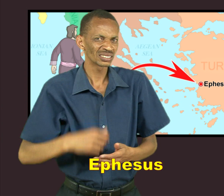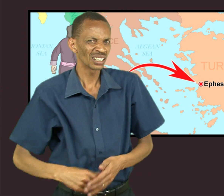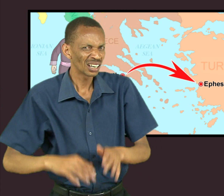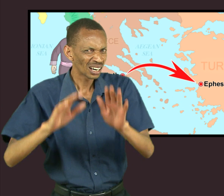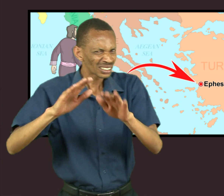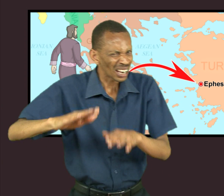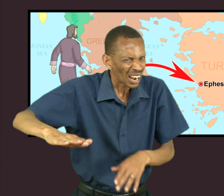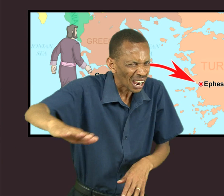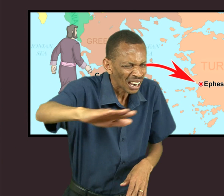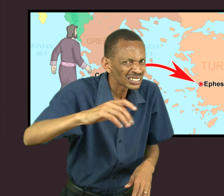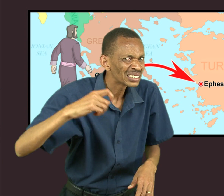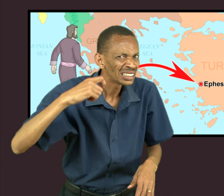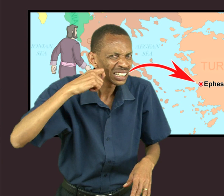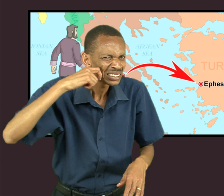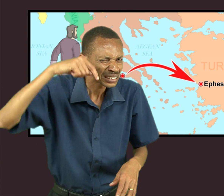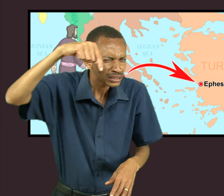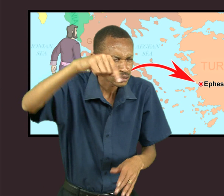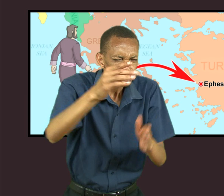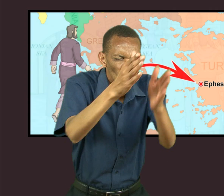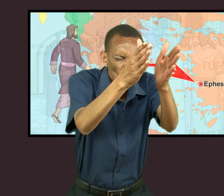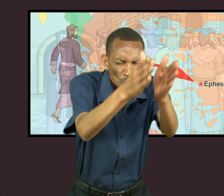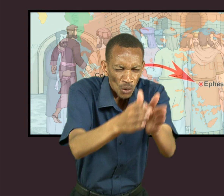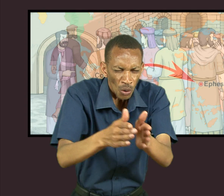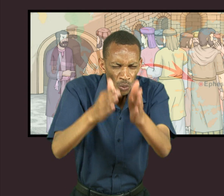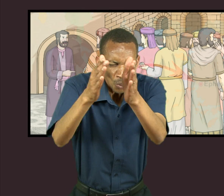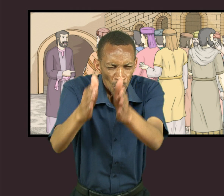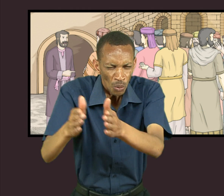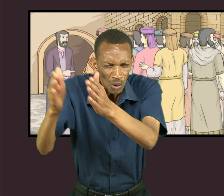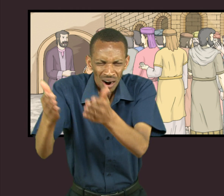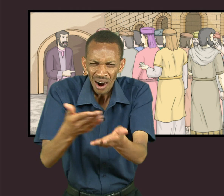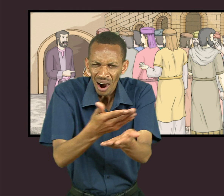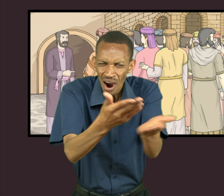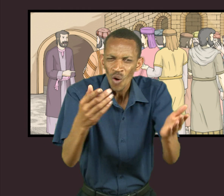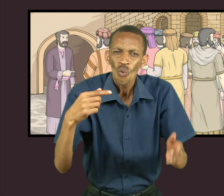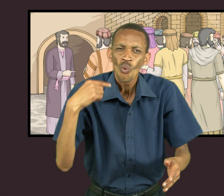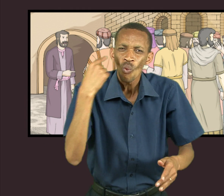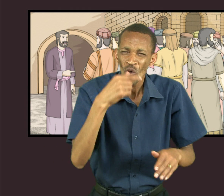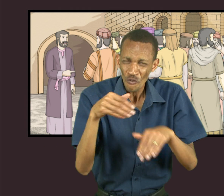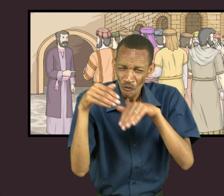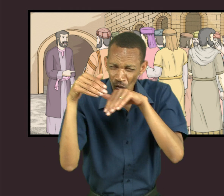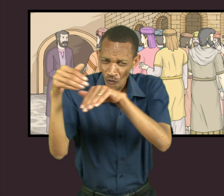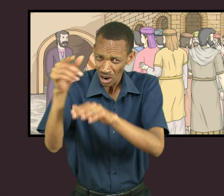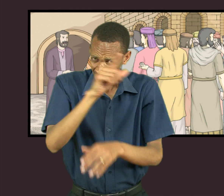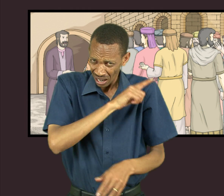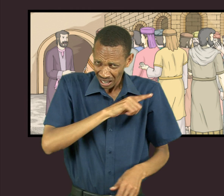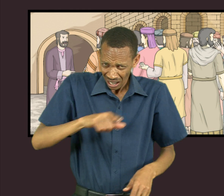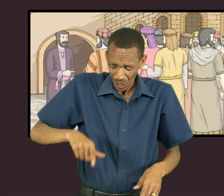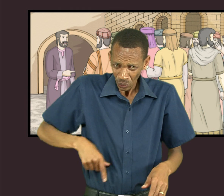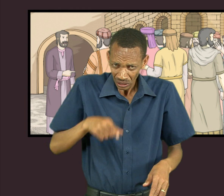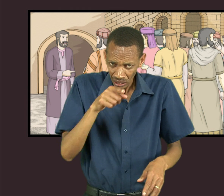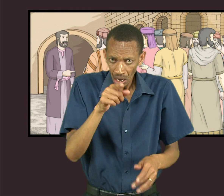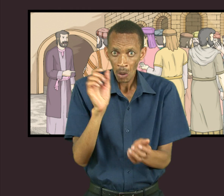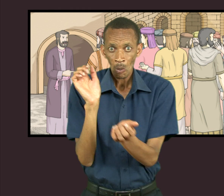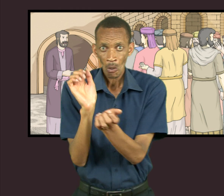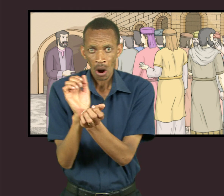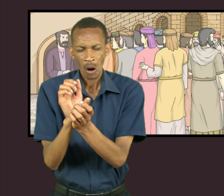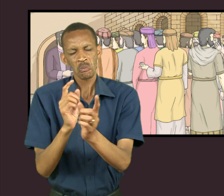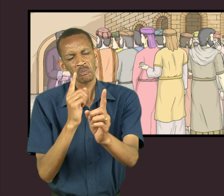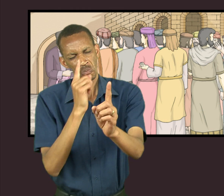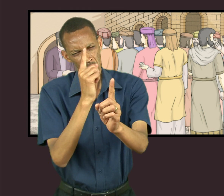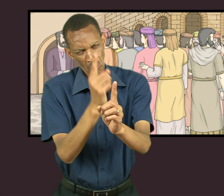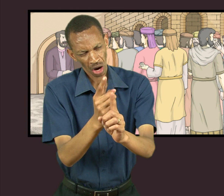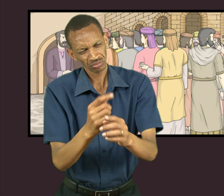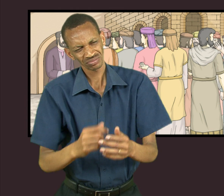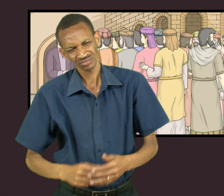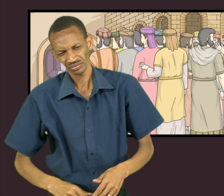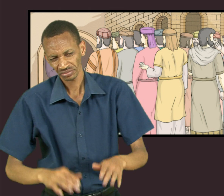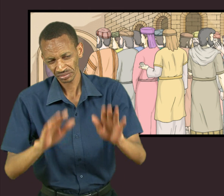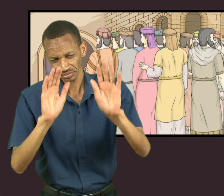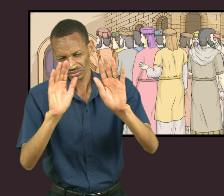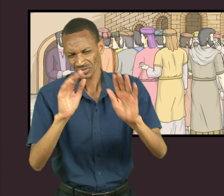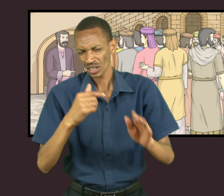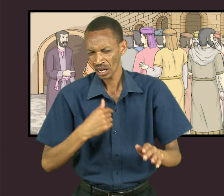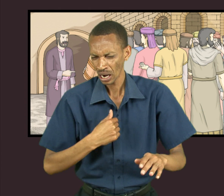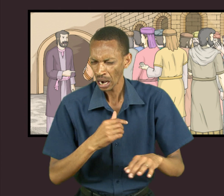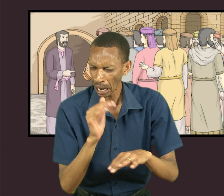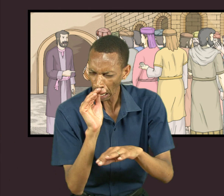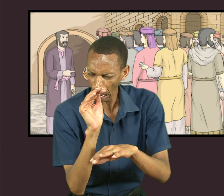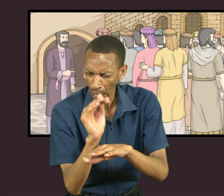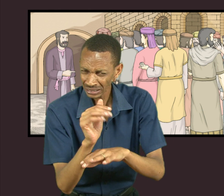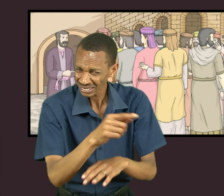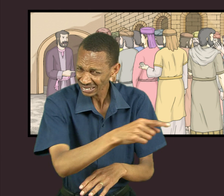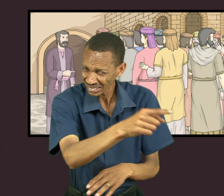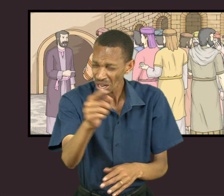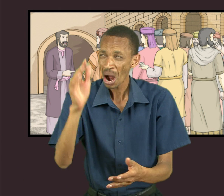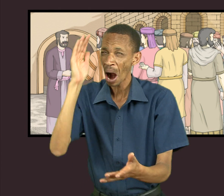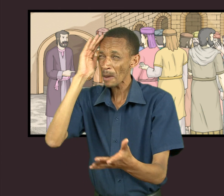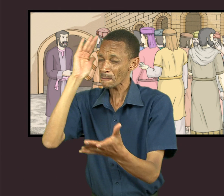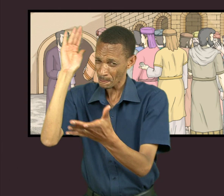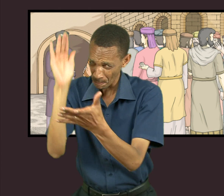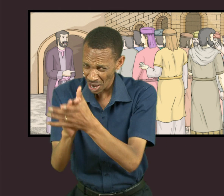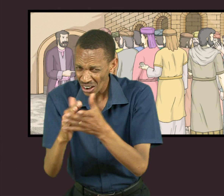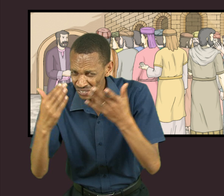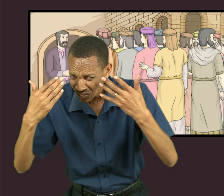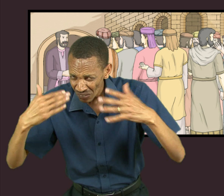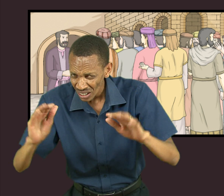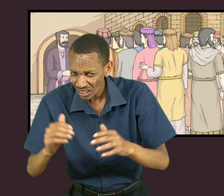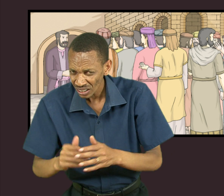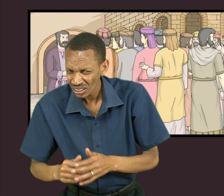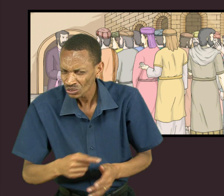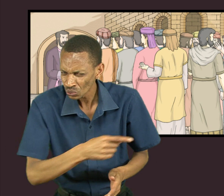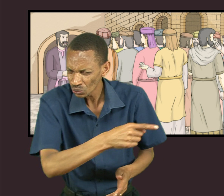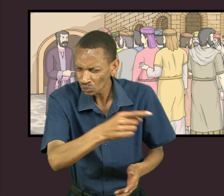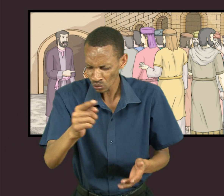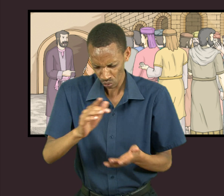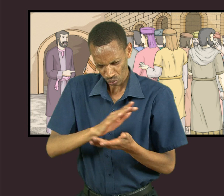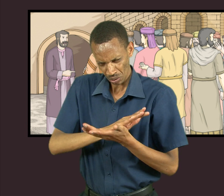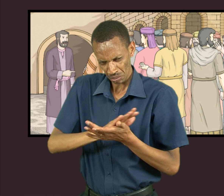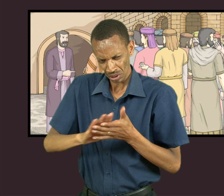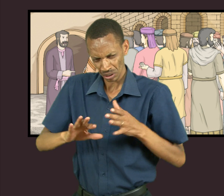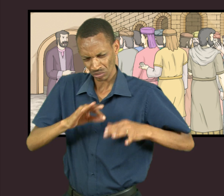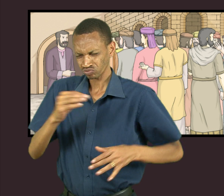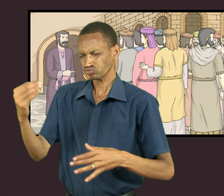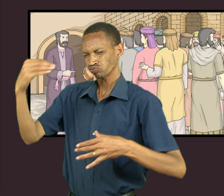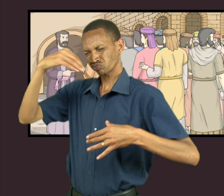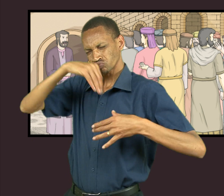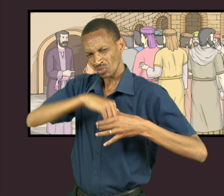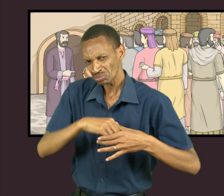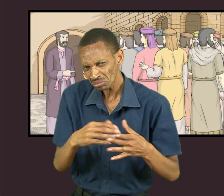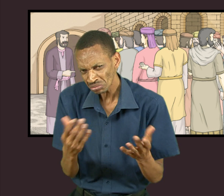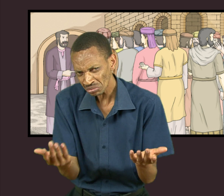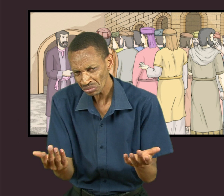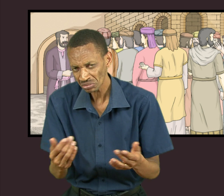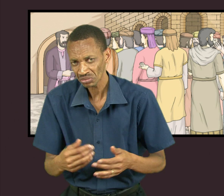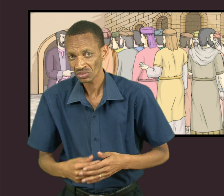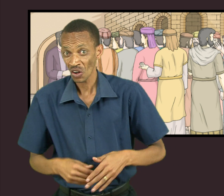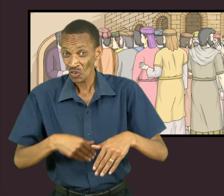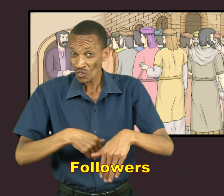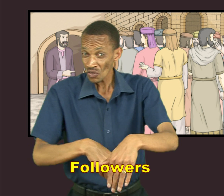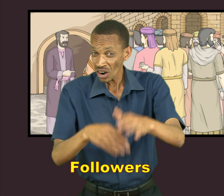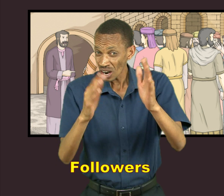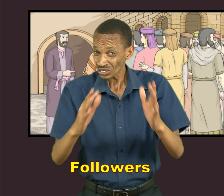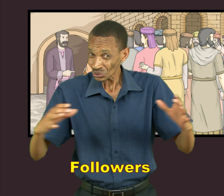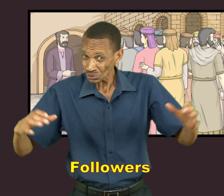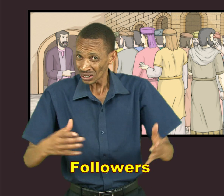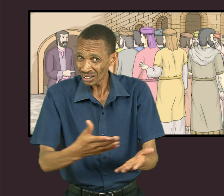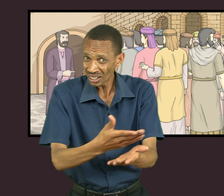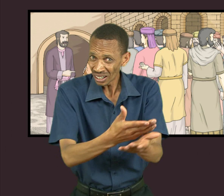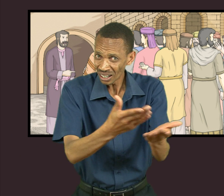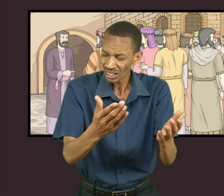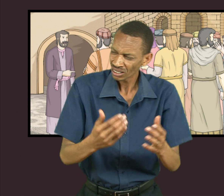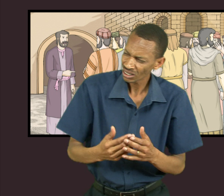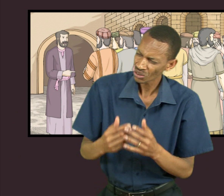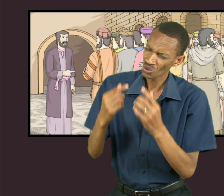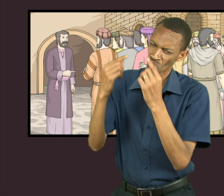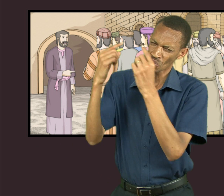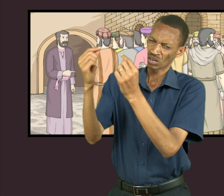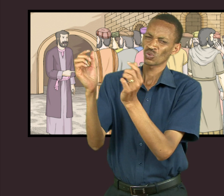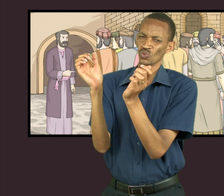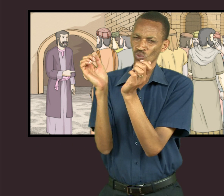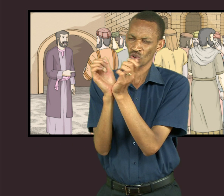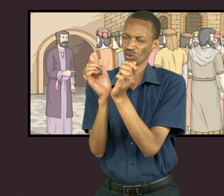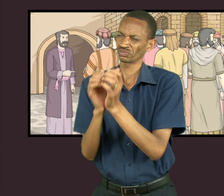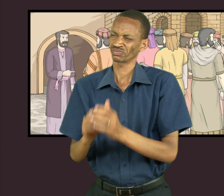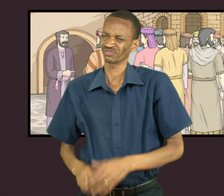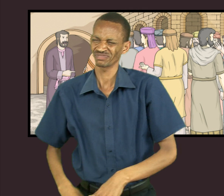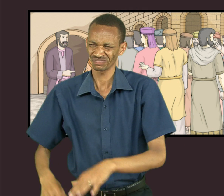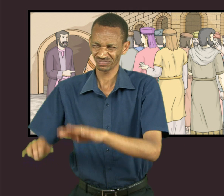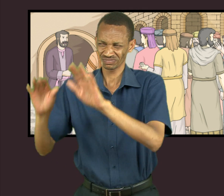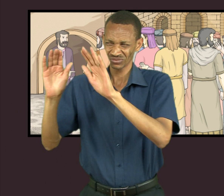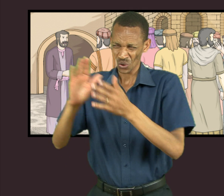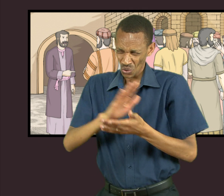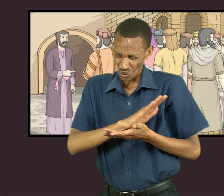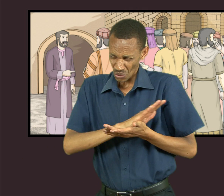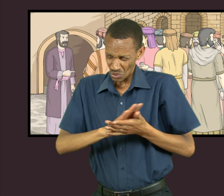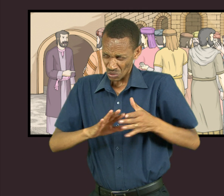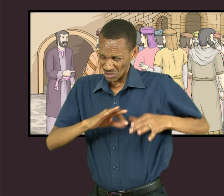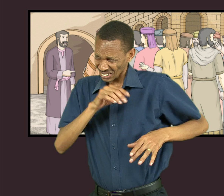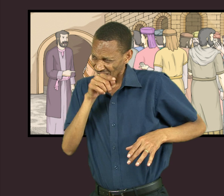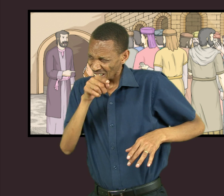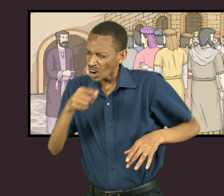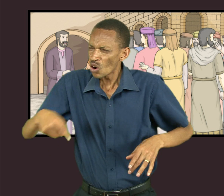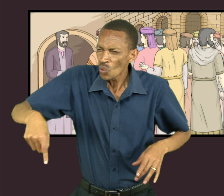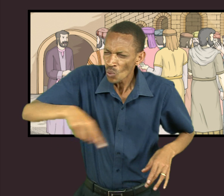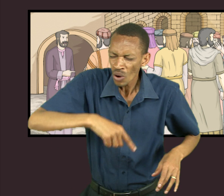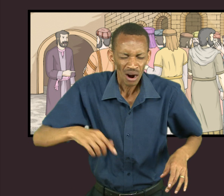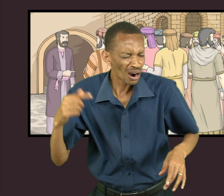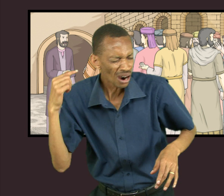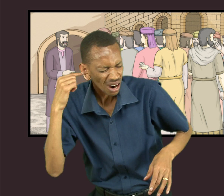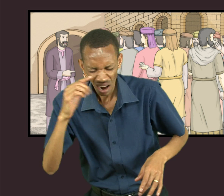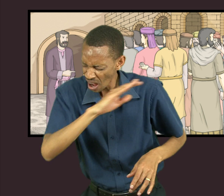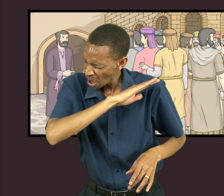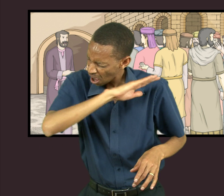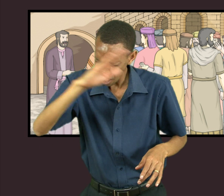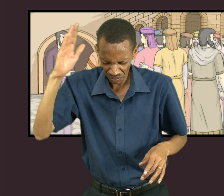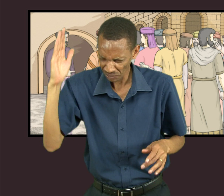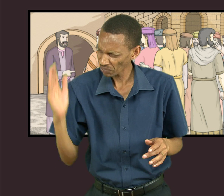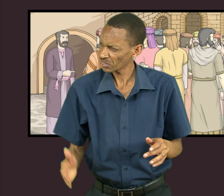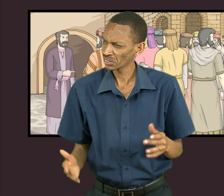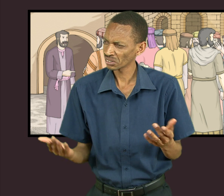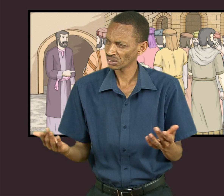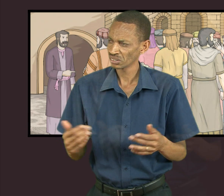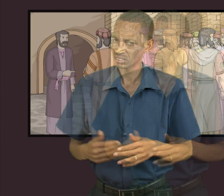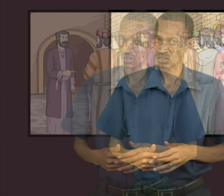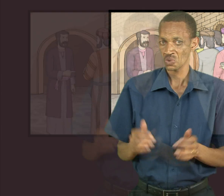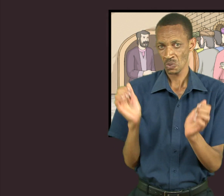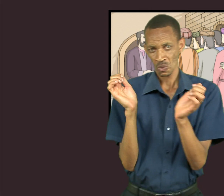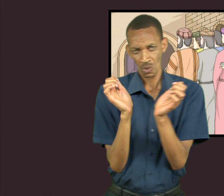There he found some disciples and asked them, “Did you receive the Holy Spirit when you became believers?”